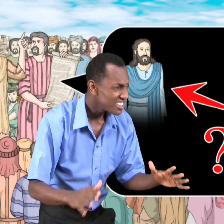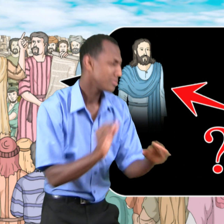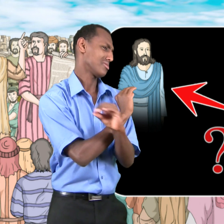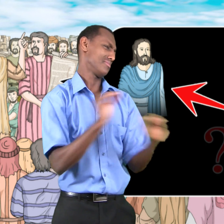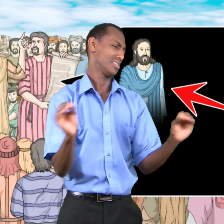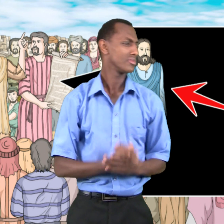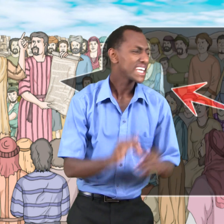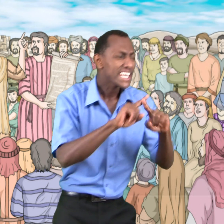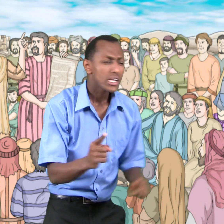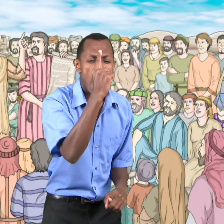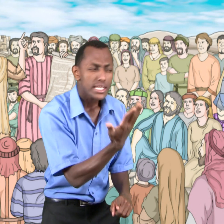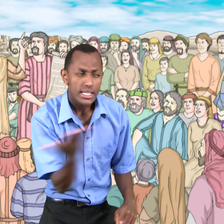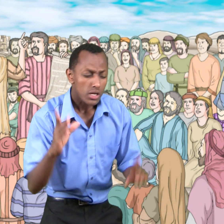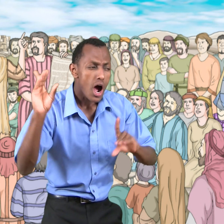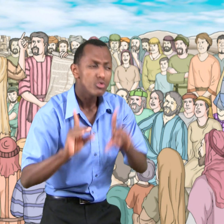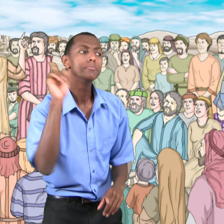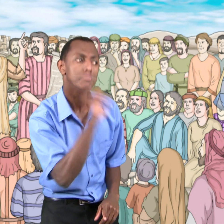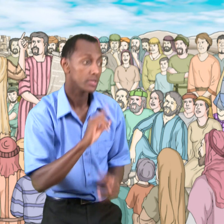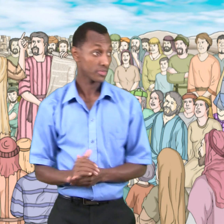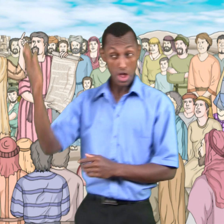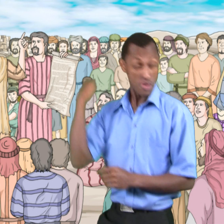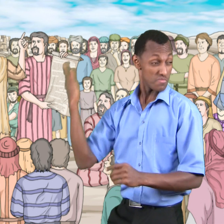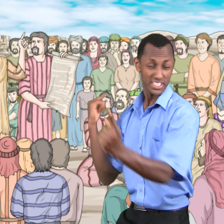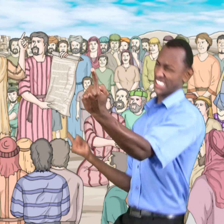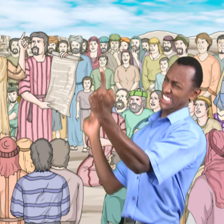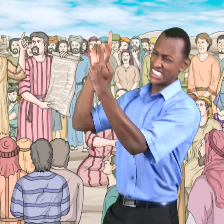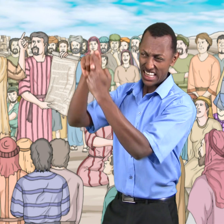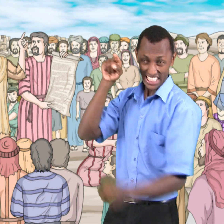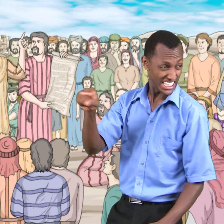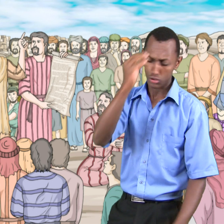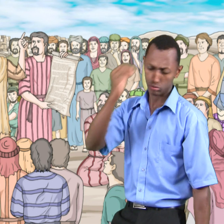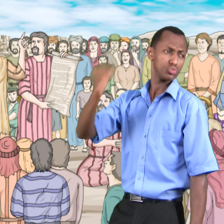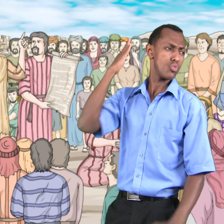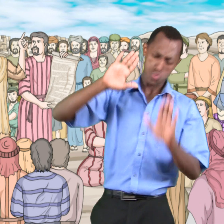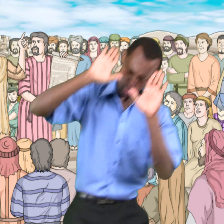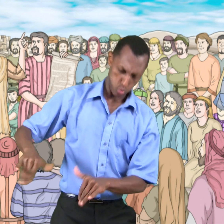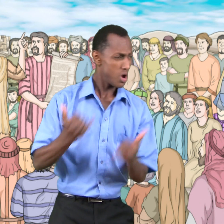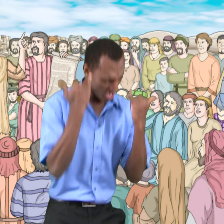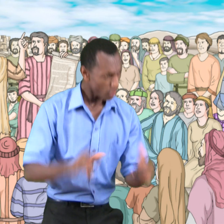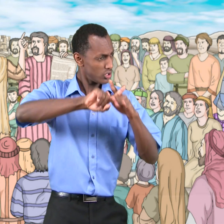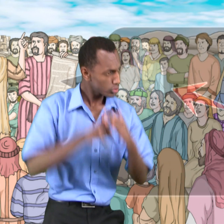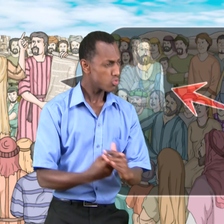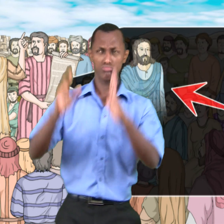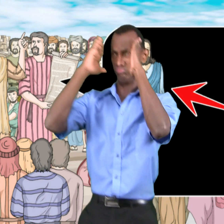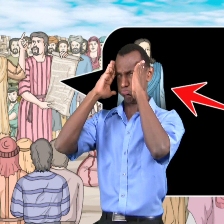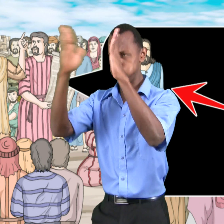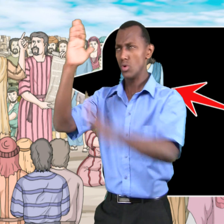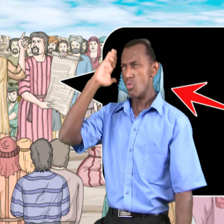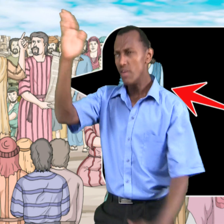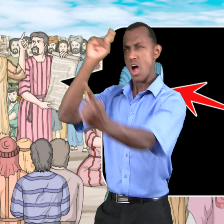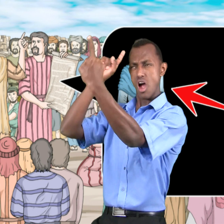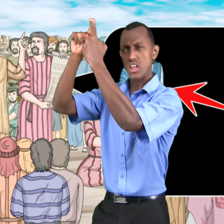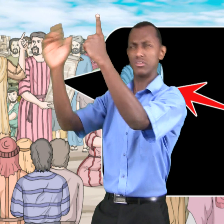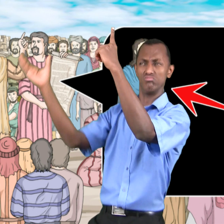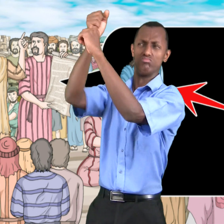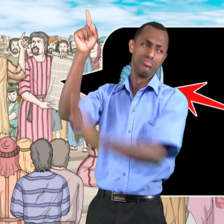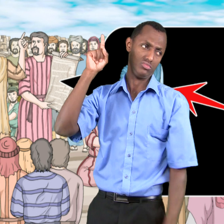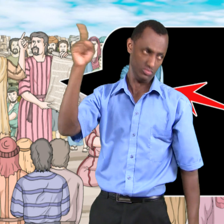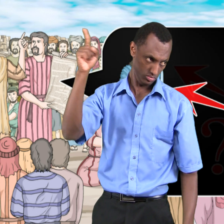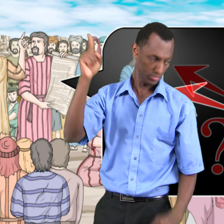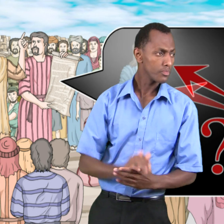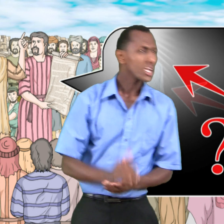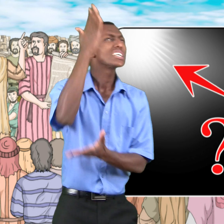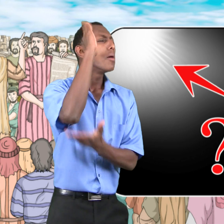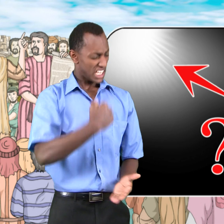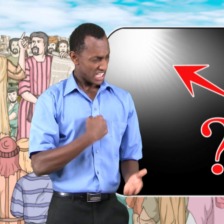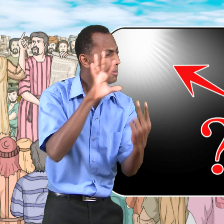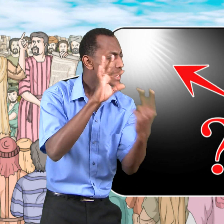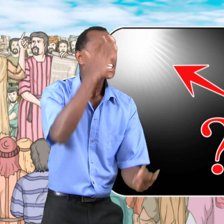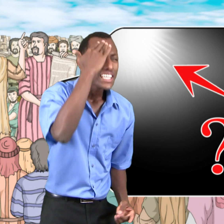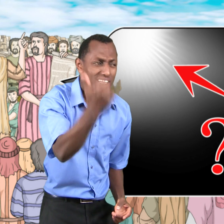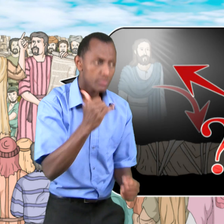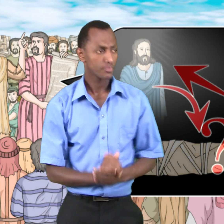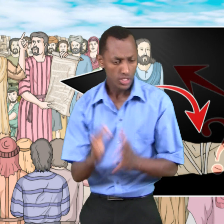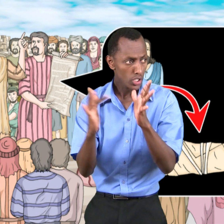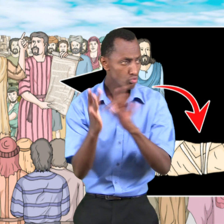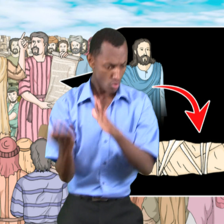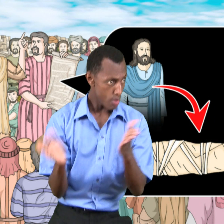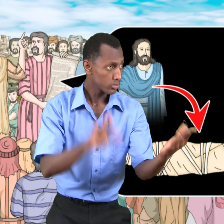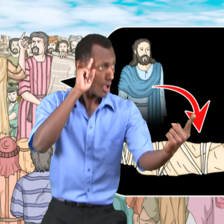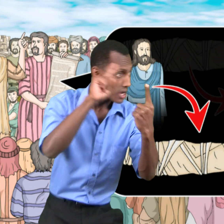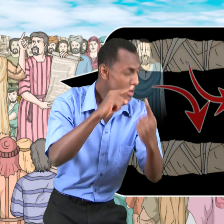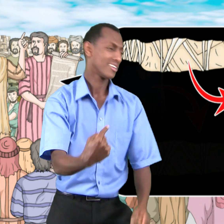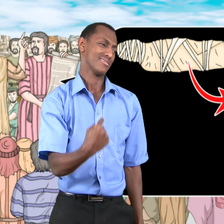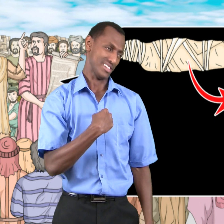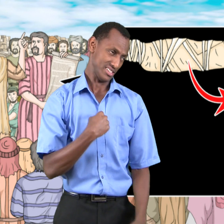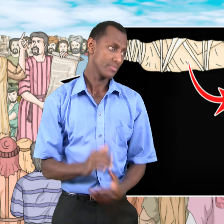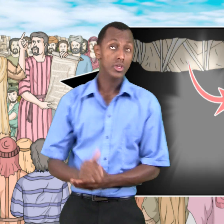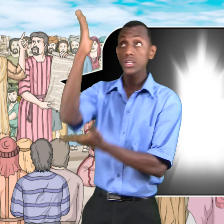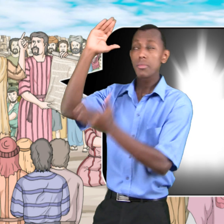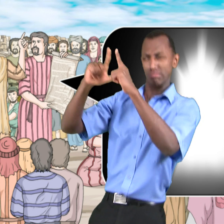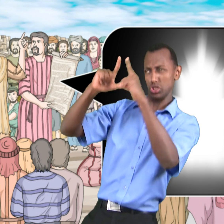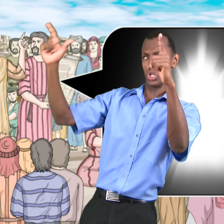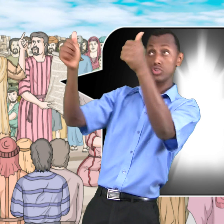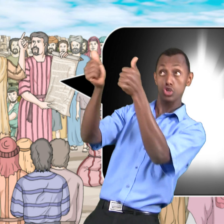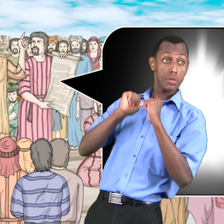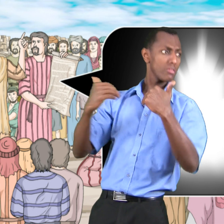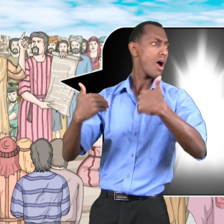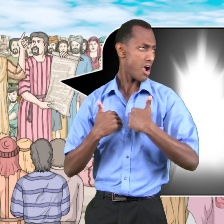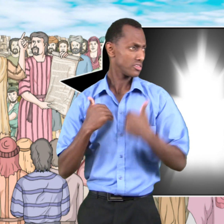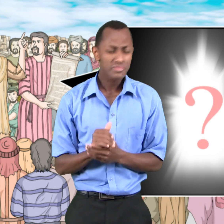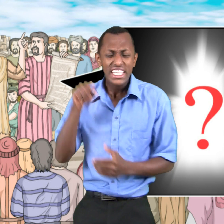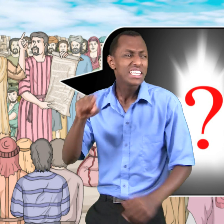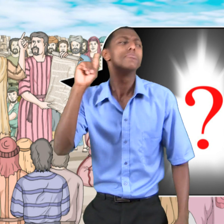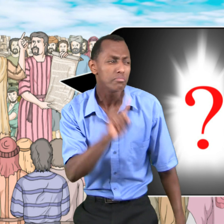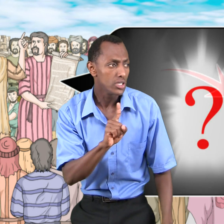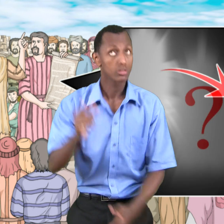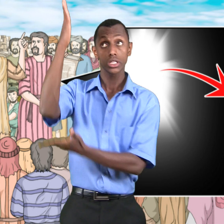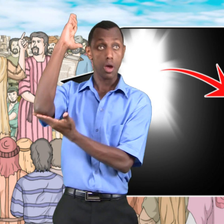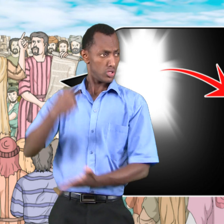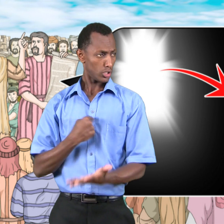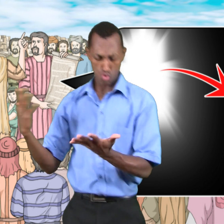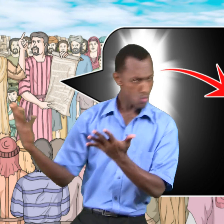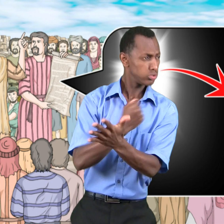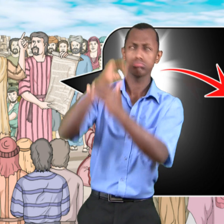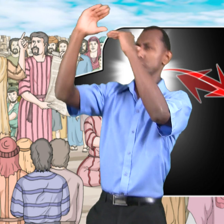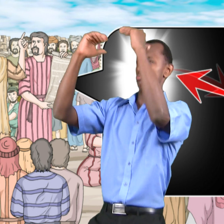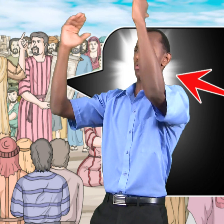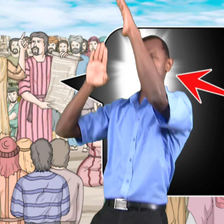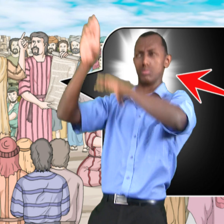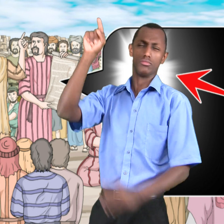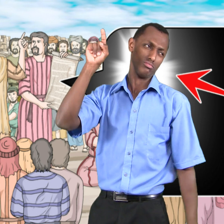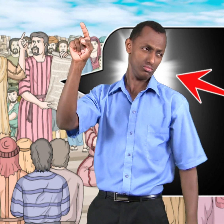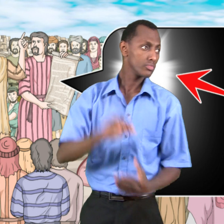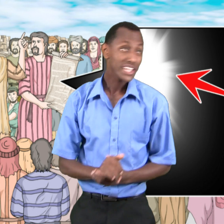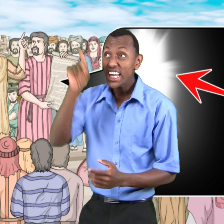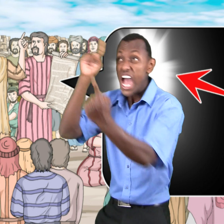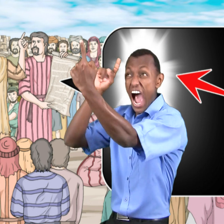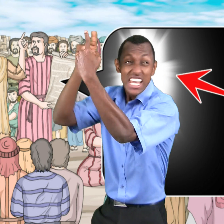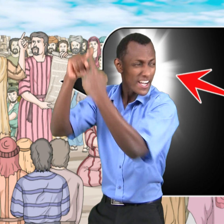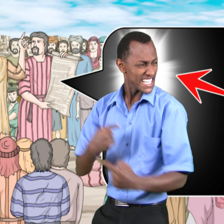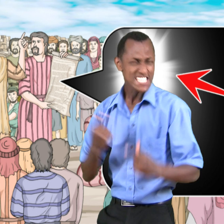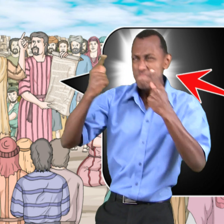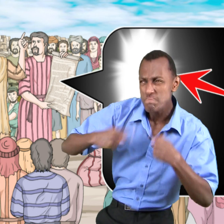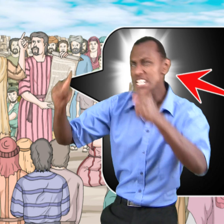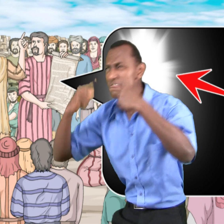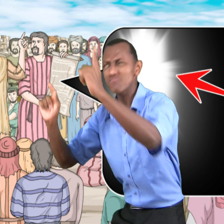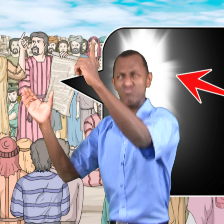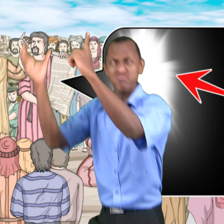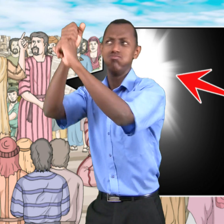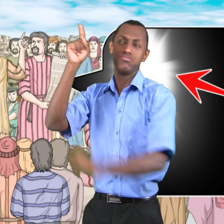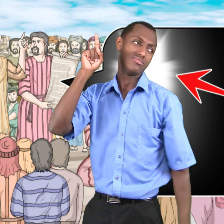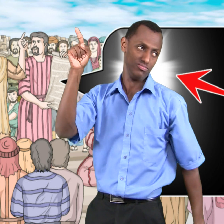But one thing I do: Forgetting what is behind and straining toward what is ahead, I press on toward the goal to win the prize of God’s heavenly calling in Christ Jesus.